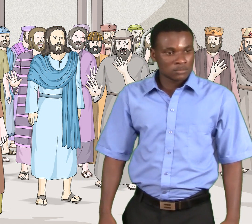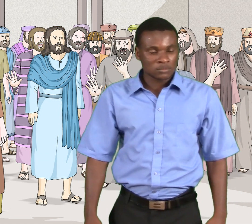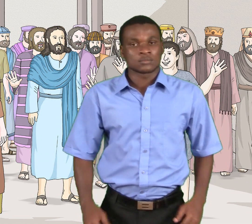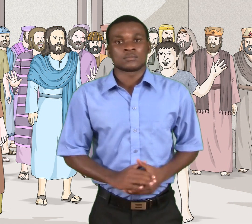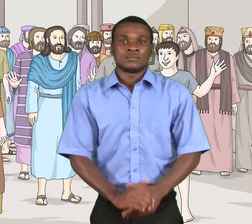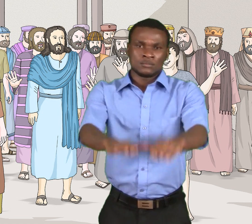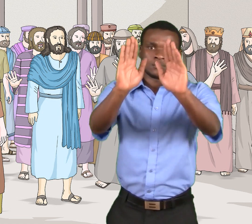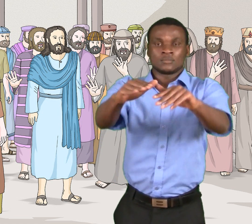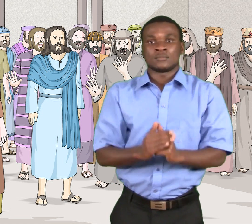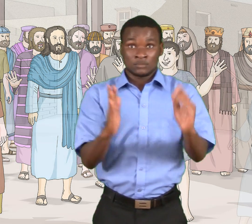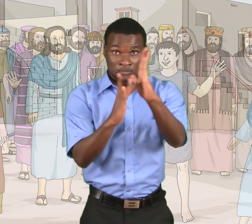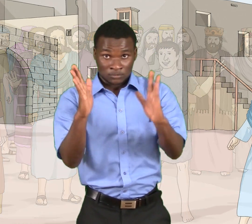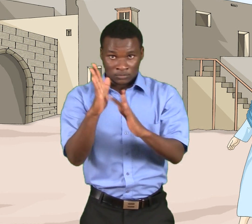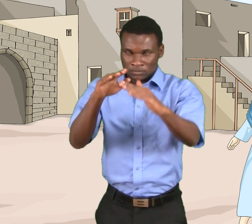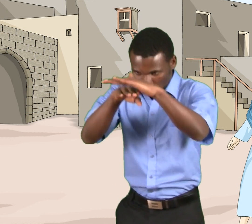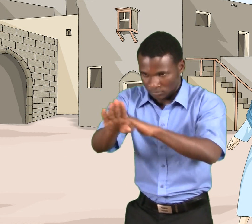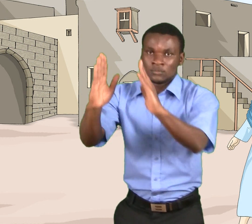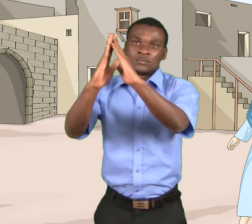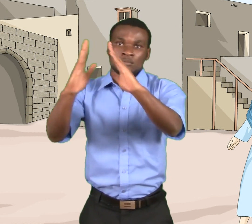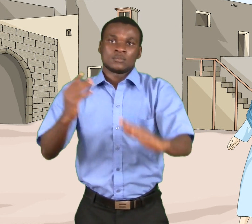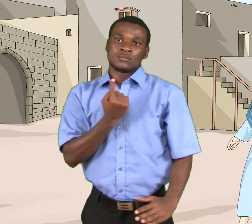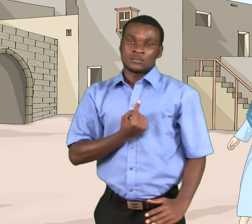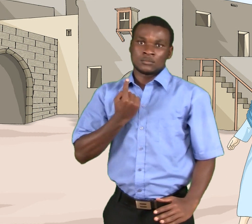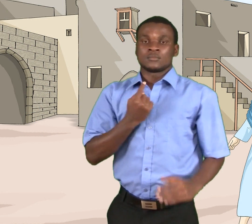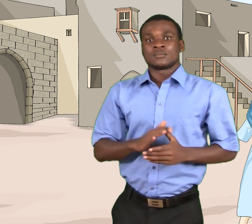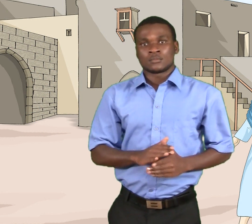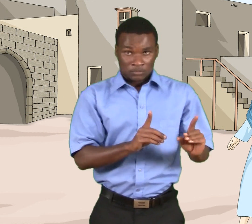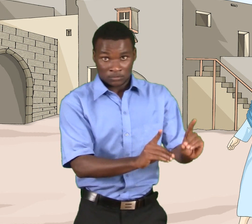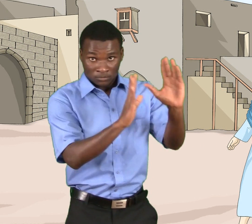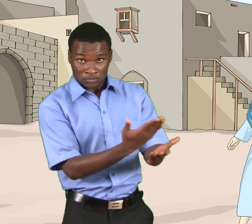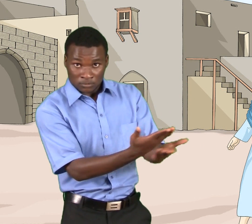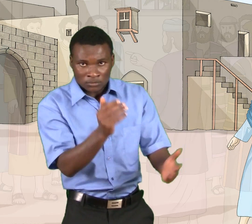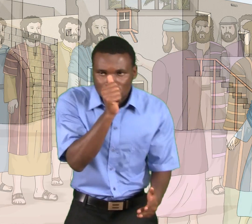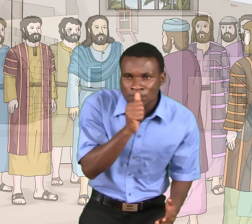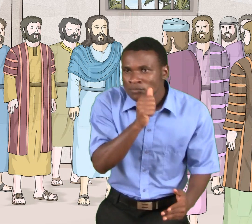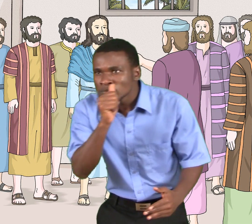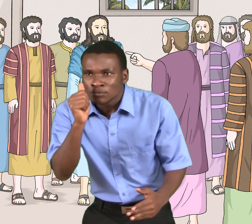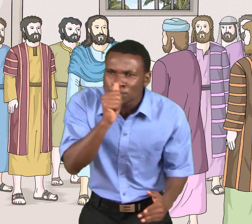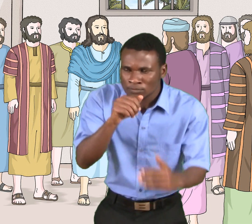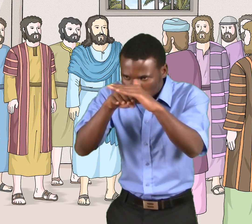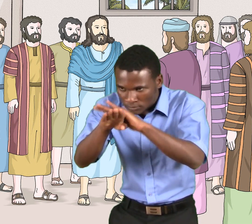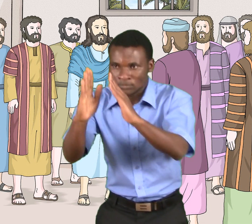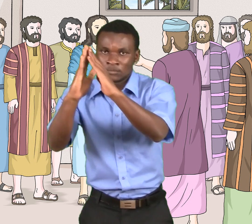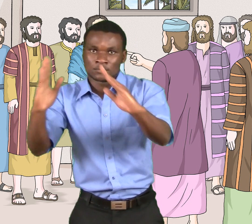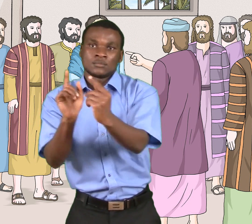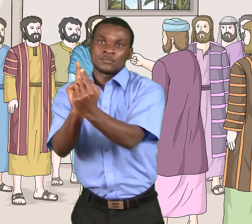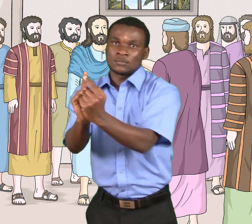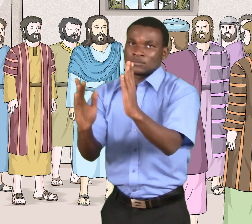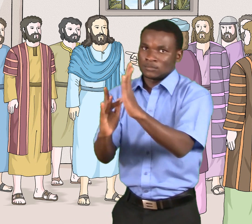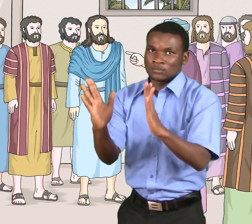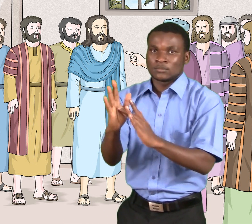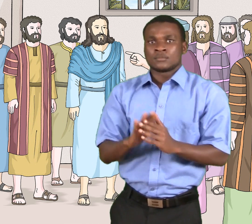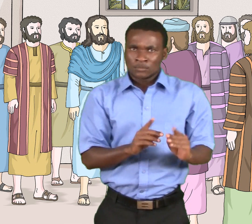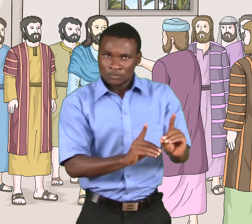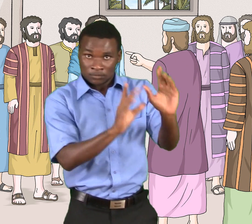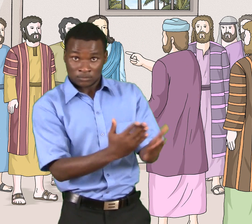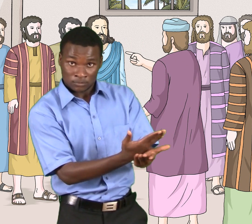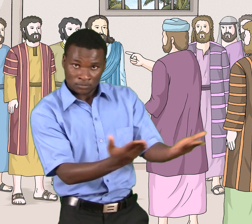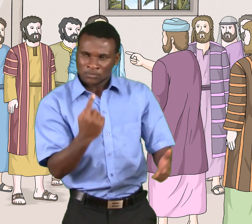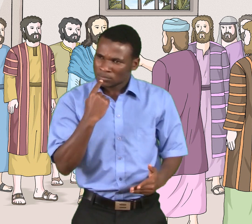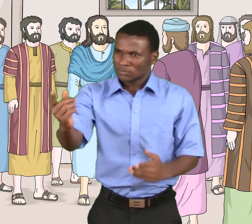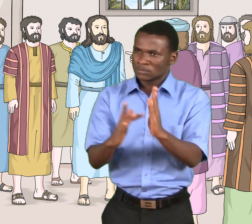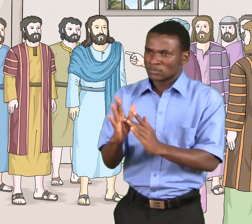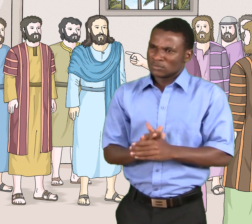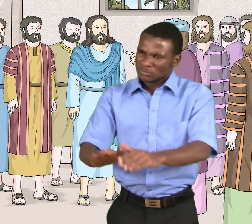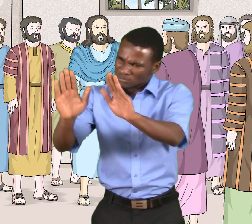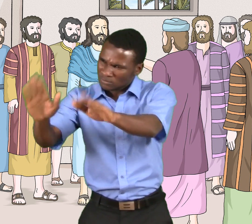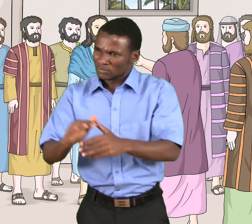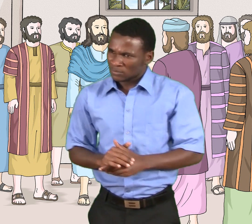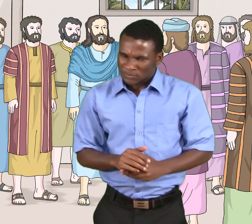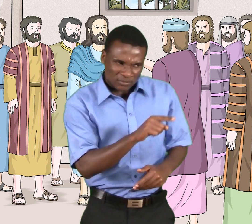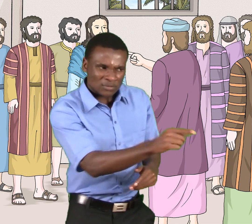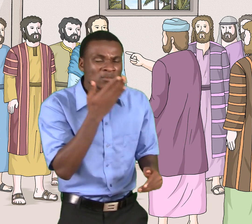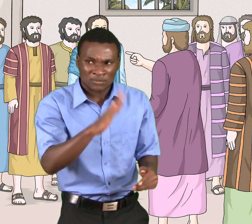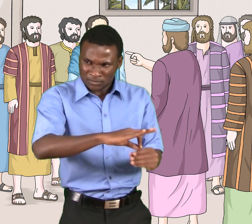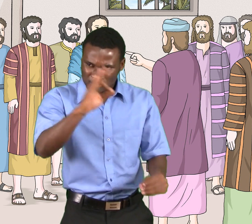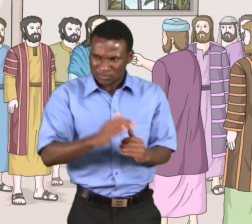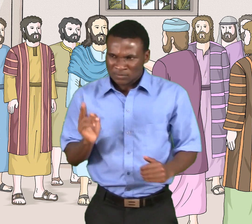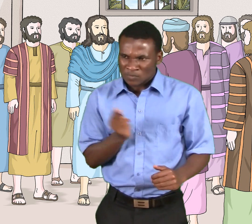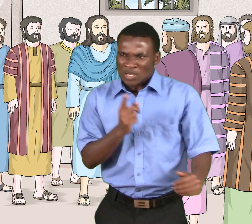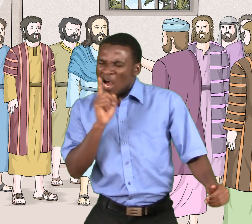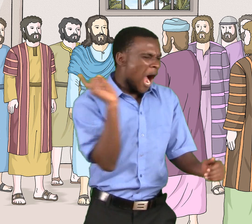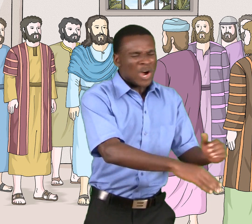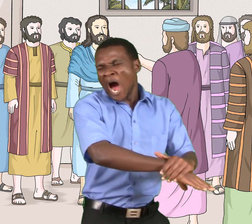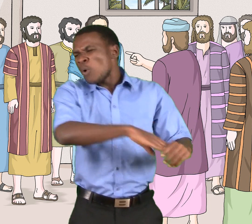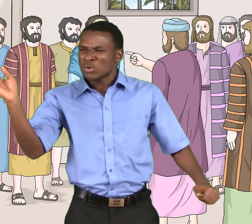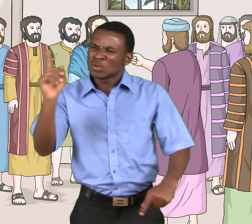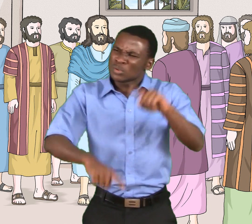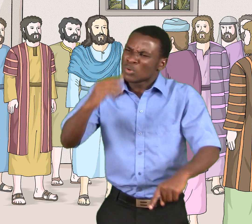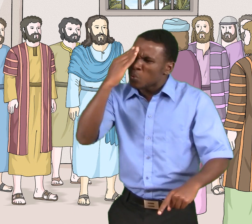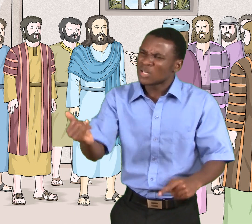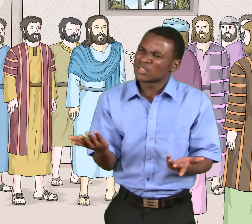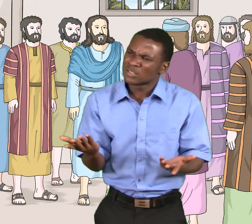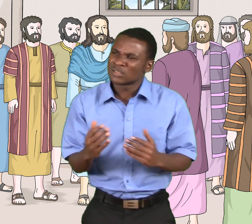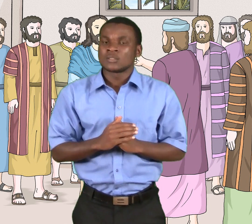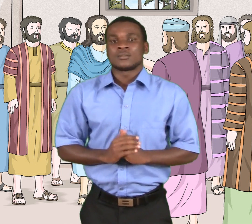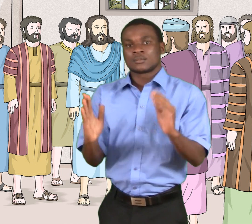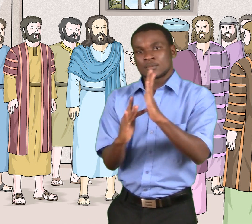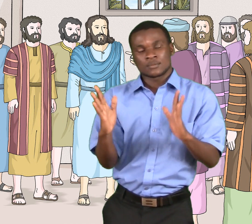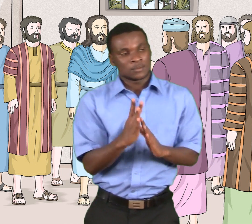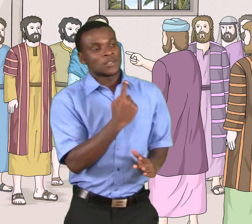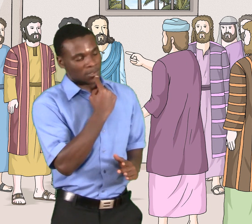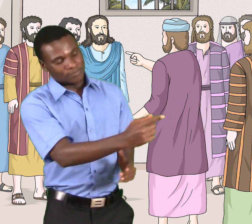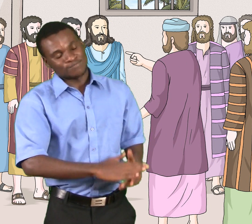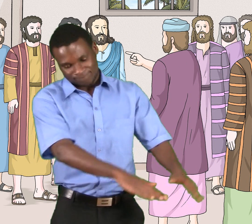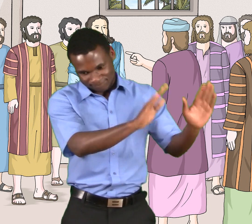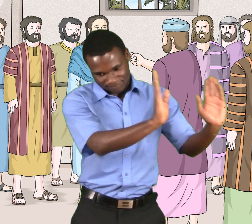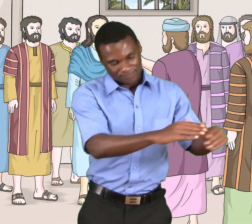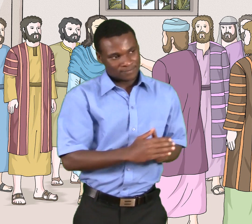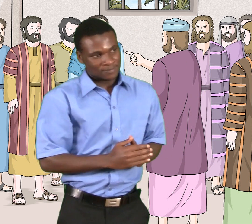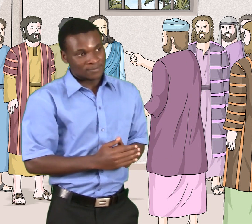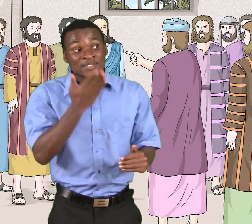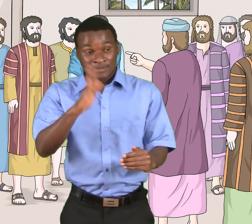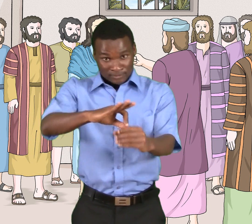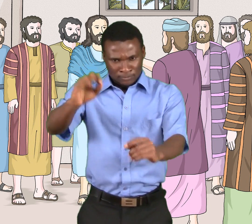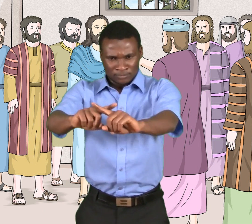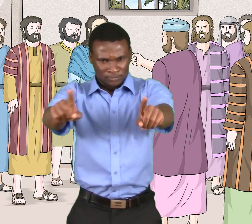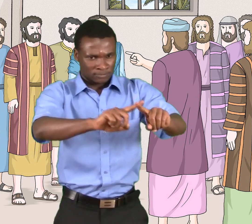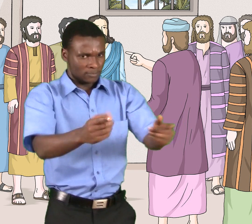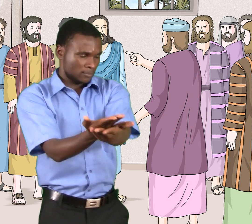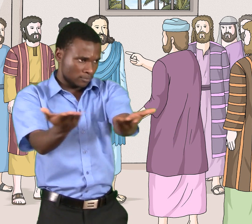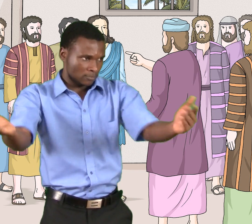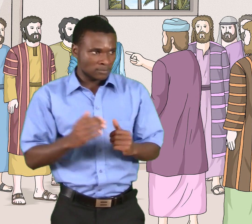After Jesus had gone into the house, His disciples asked Him privately, “Why couldn’t we drive it out?”